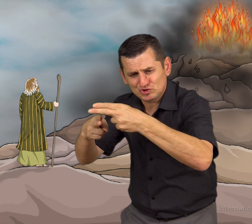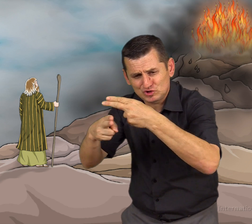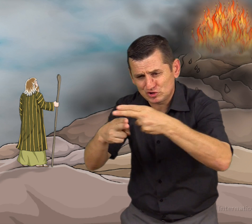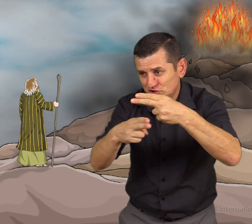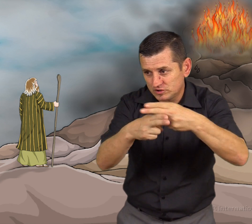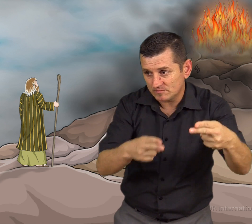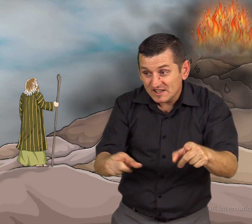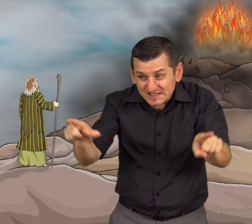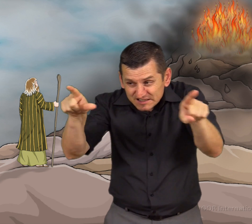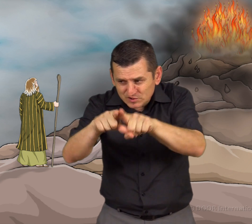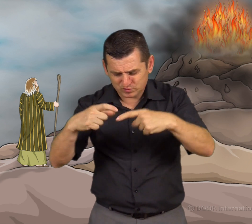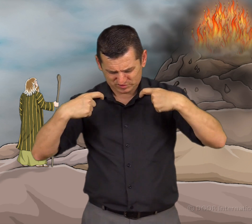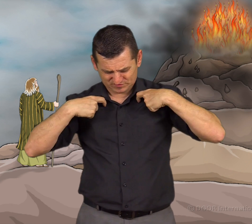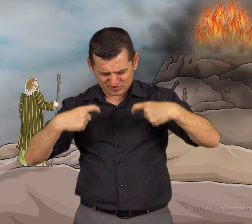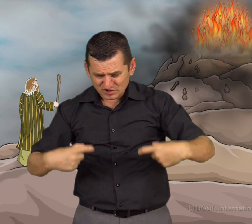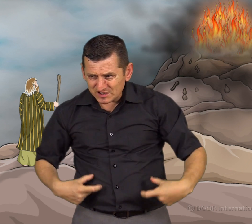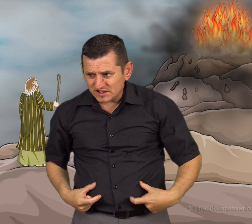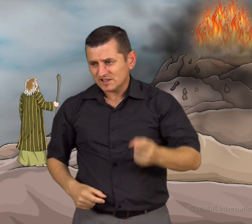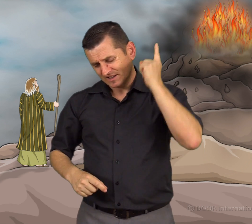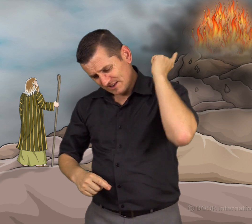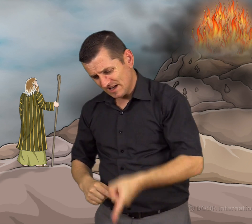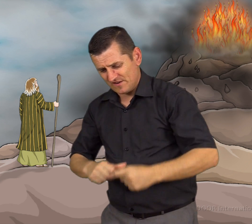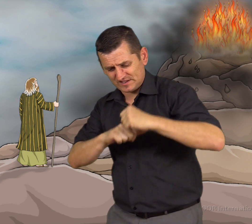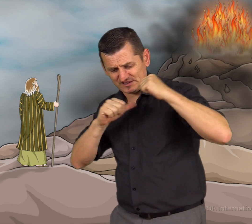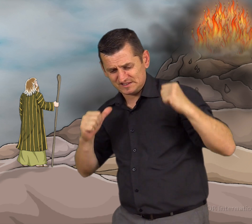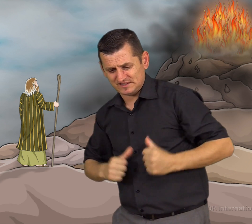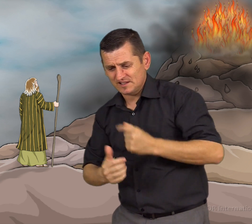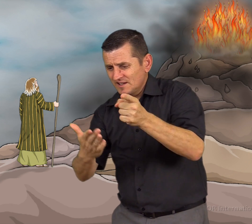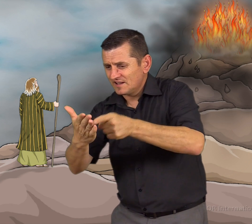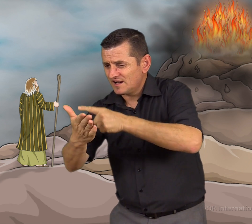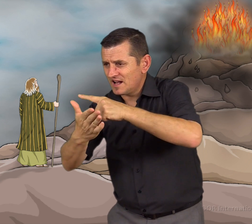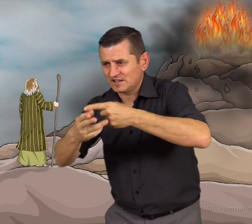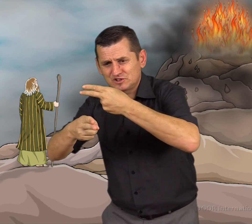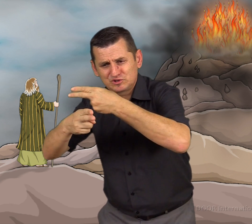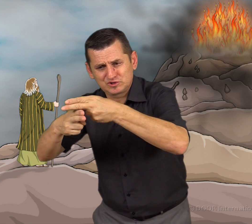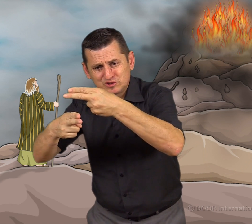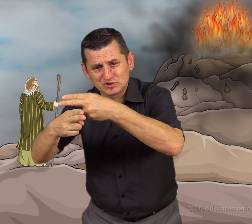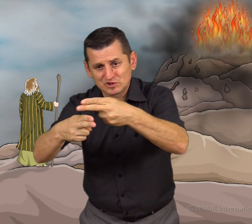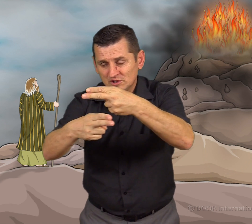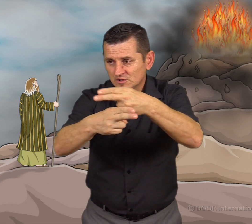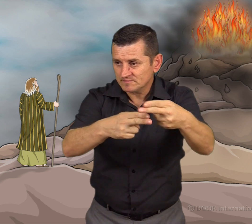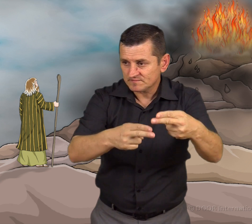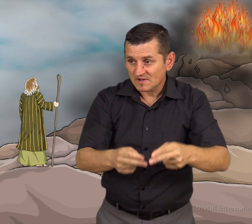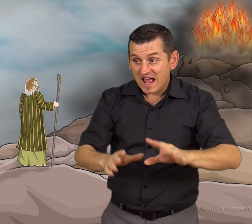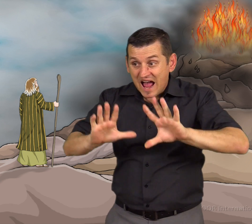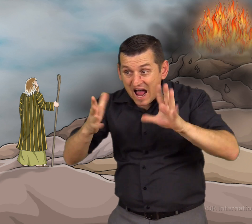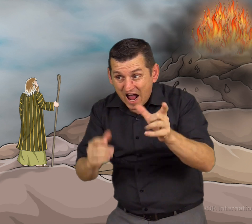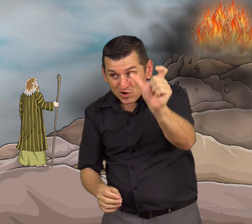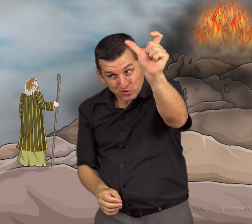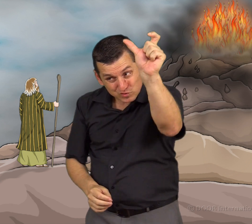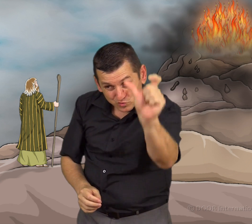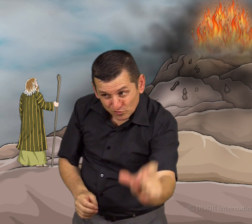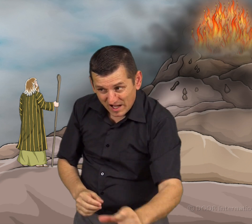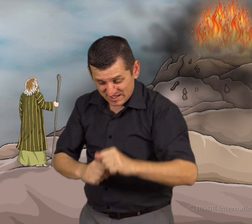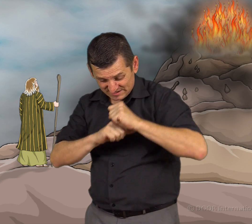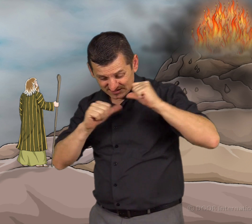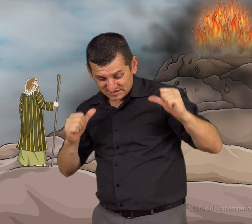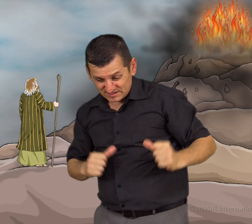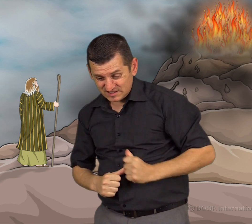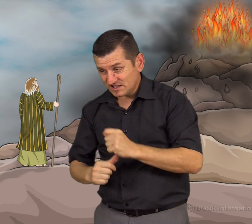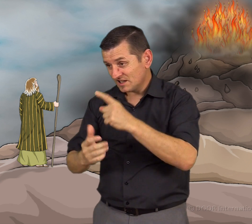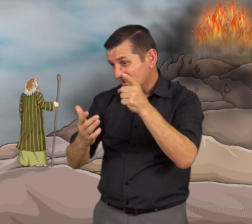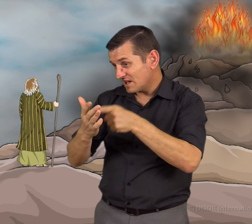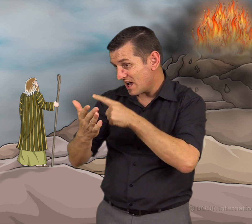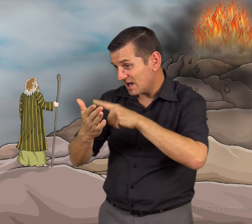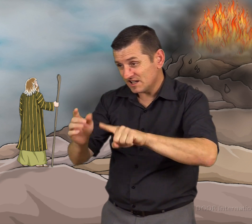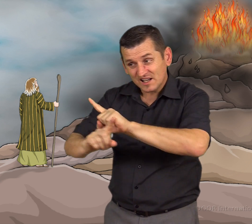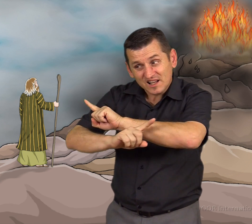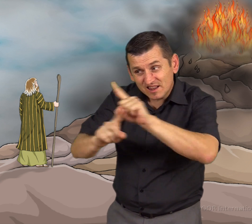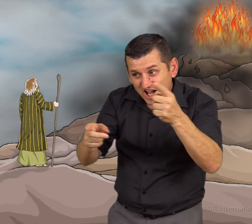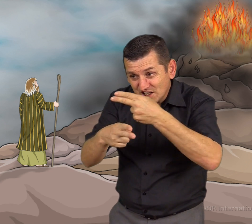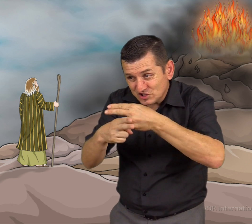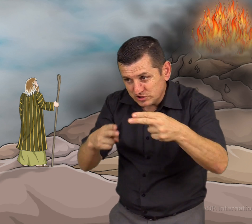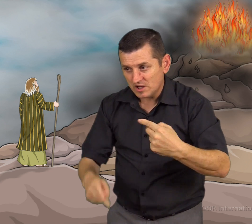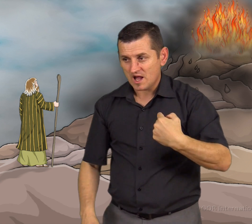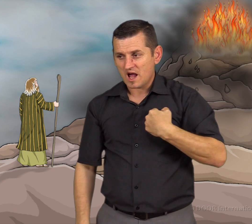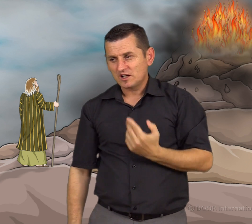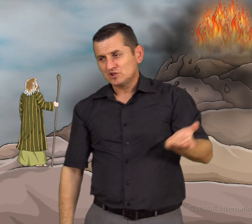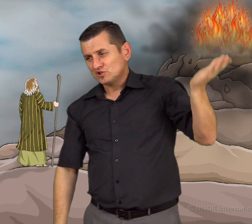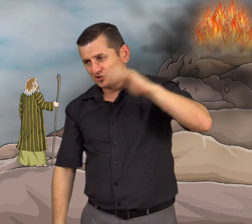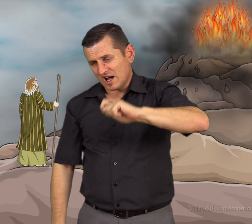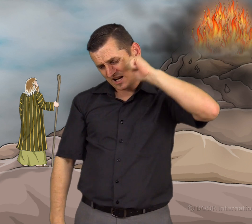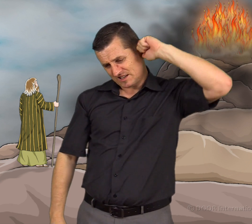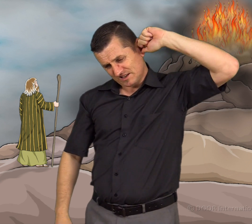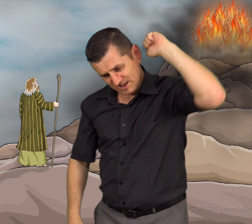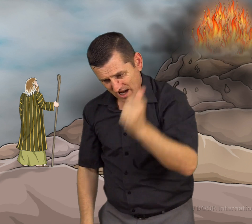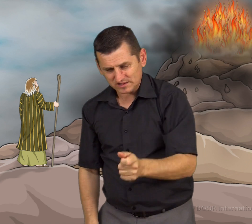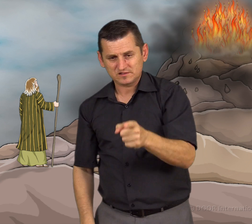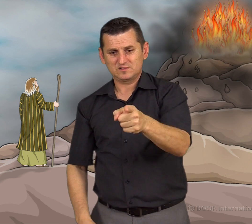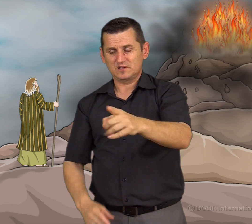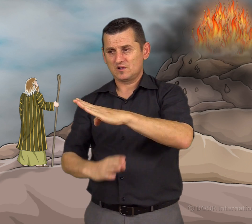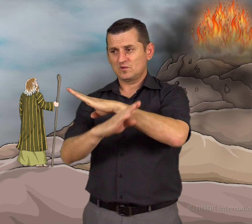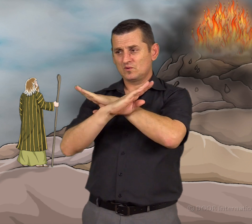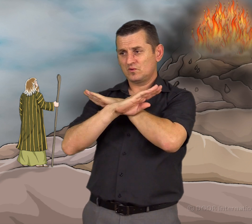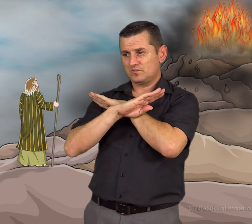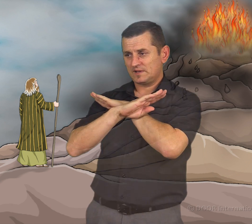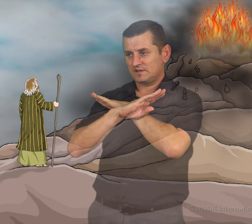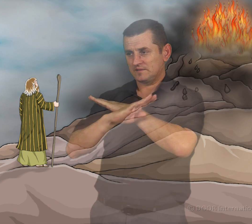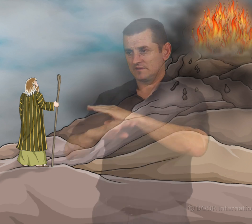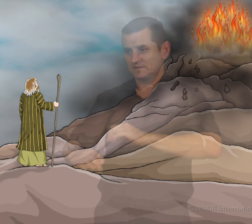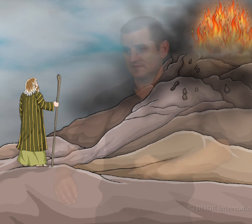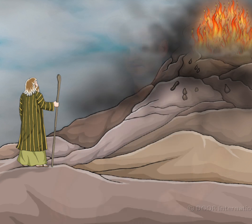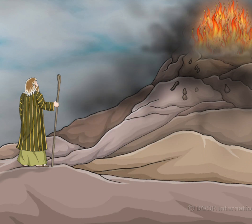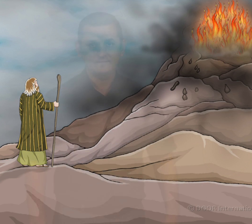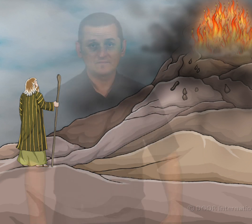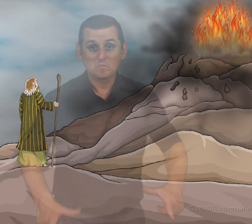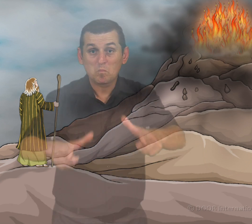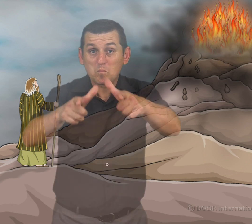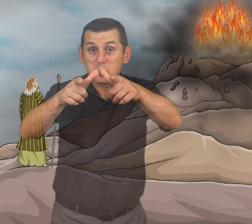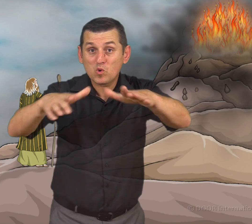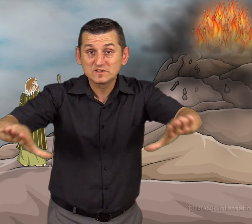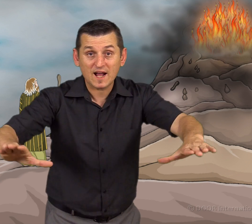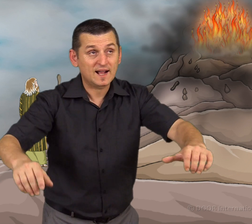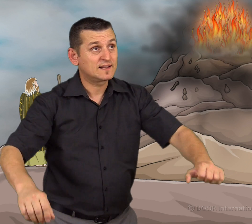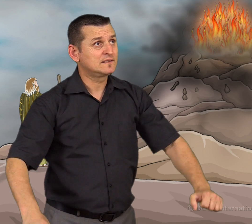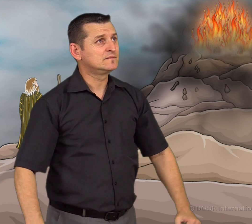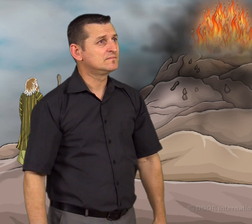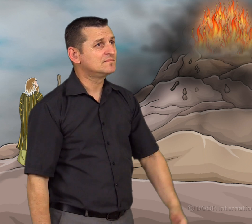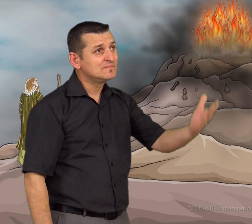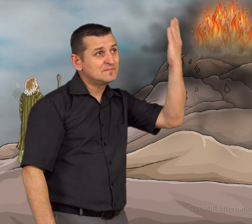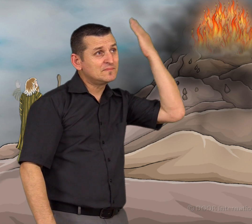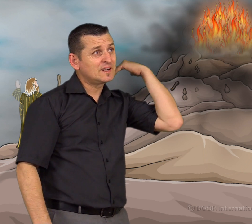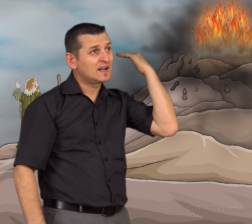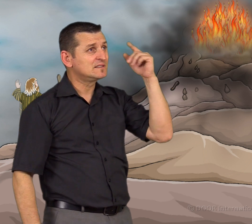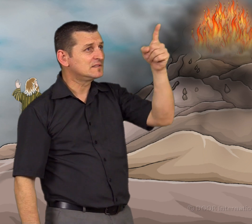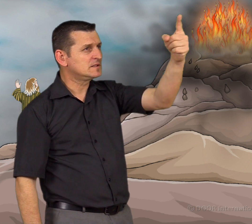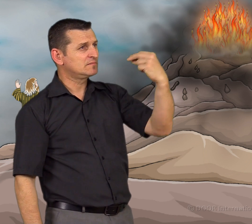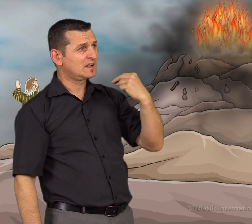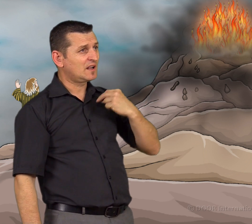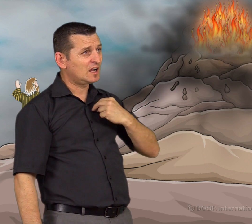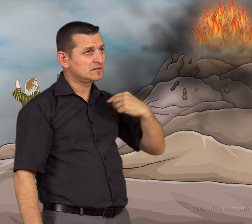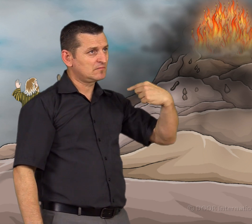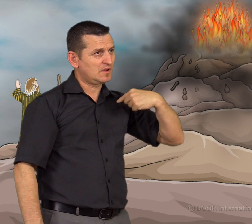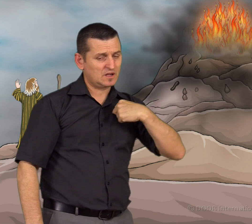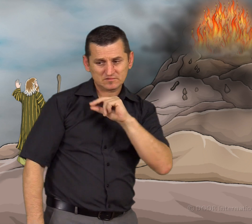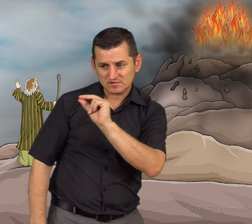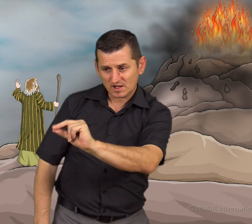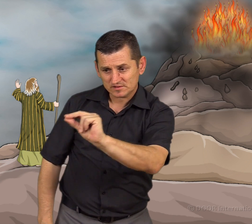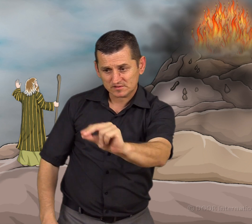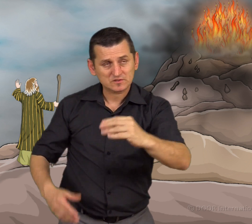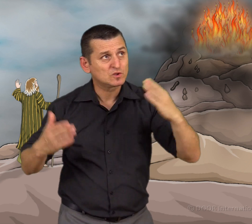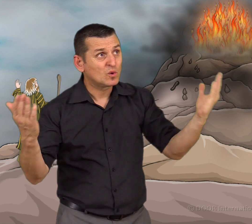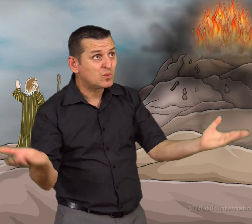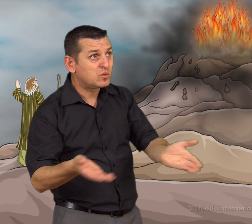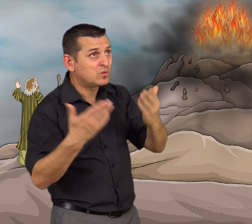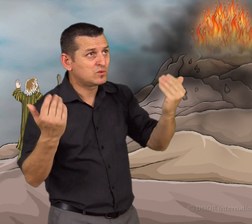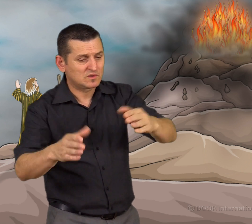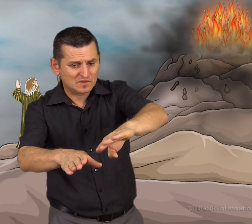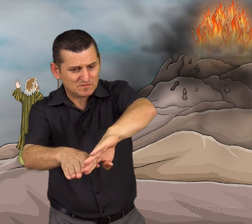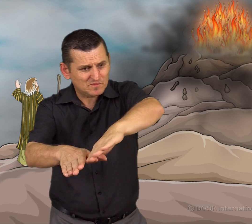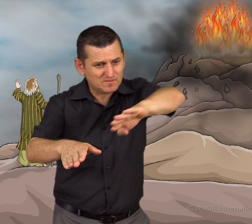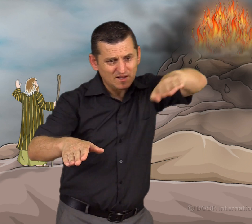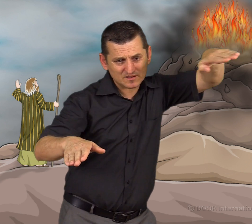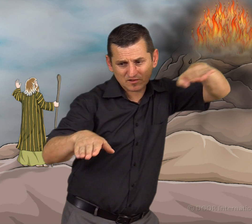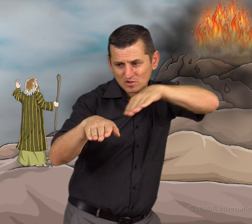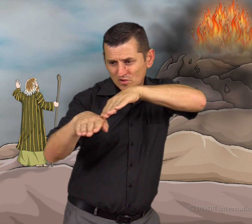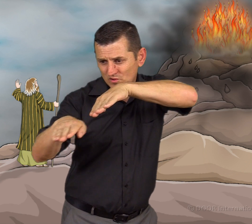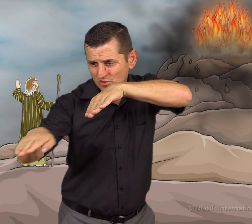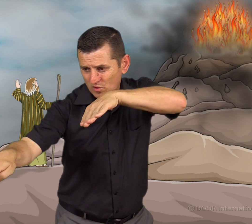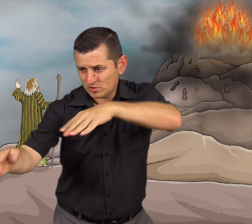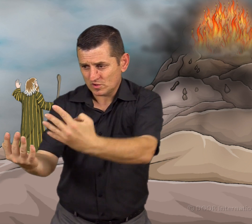Even the priests who approach the LORD must consecrate themselves, or the LORD will break out against them.”